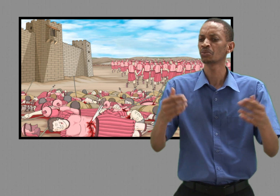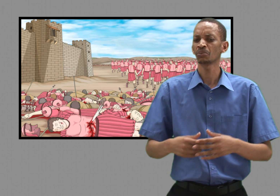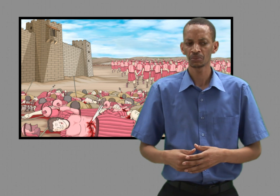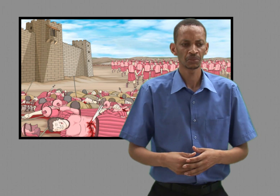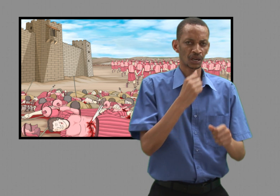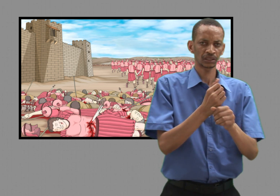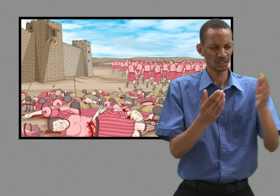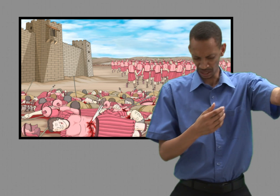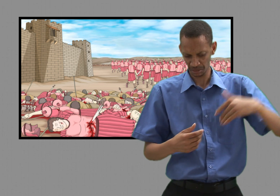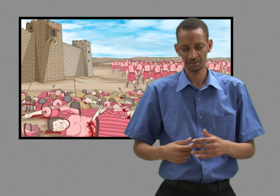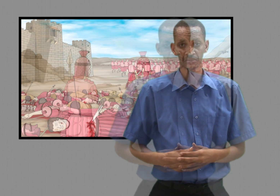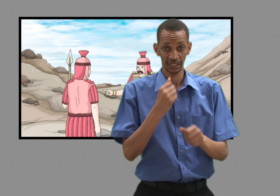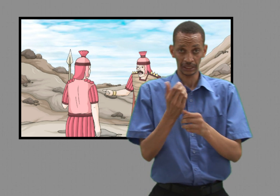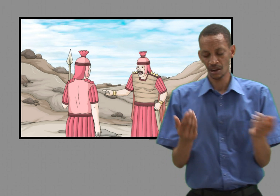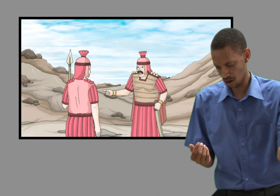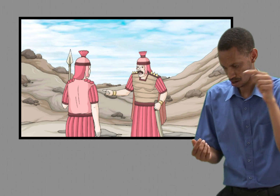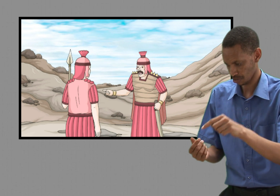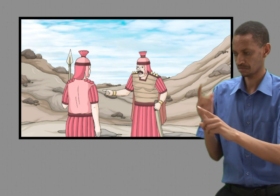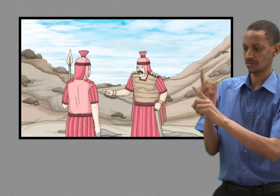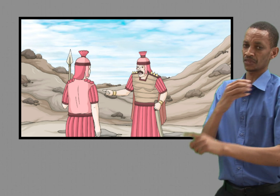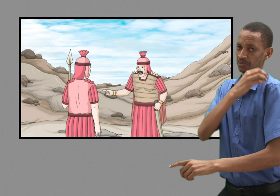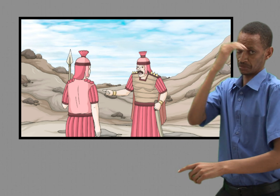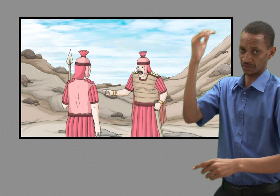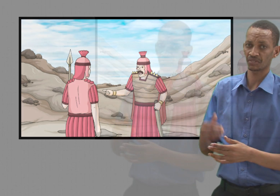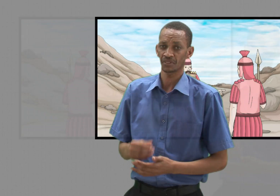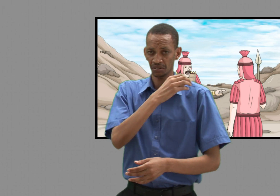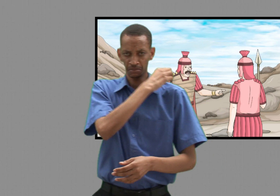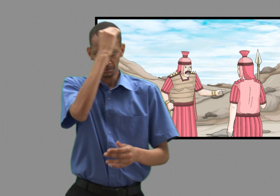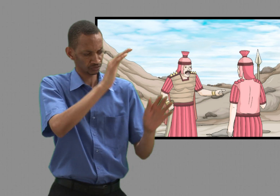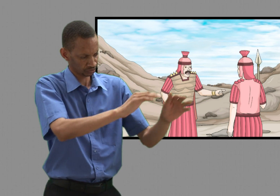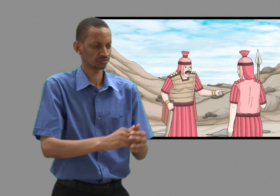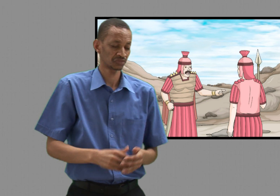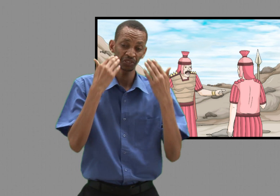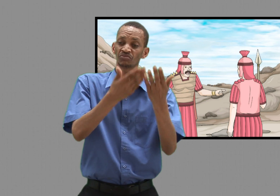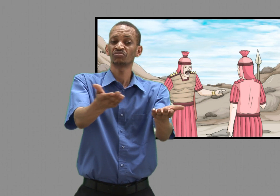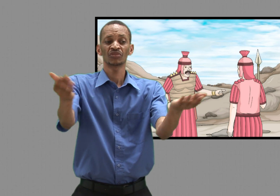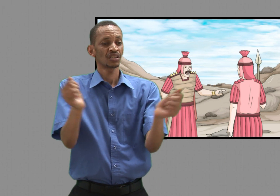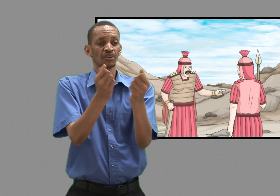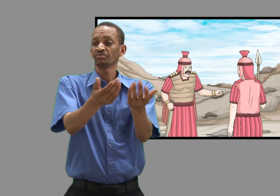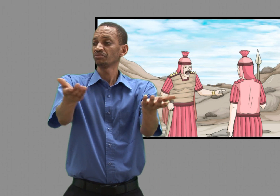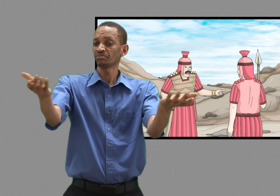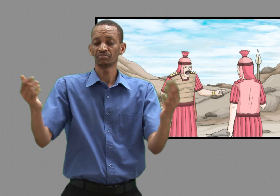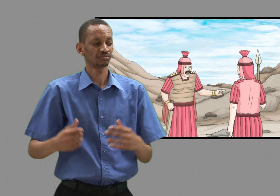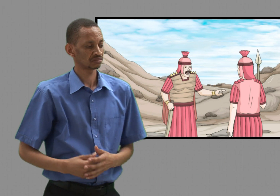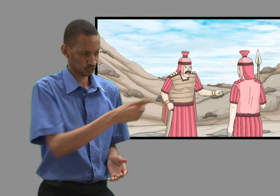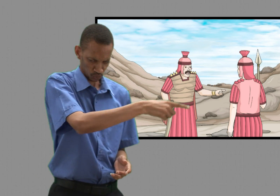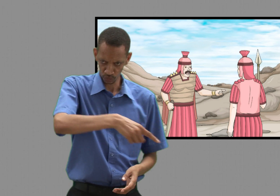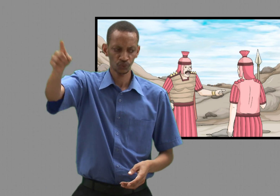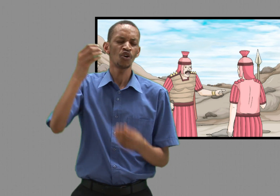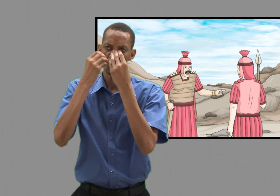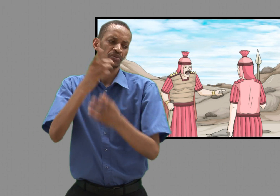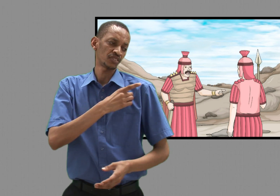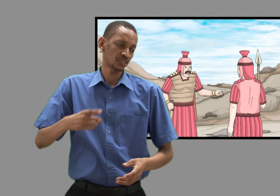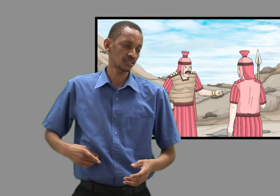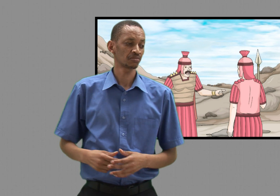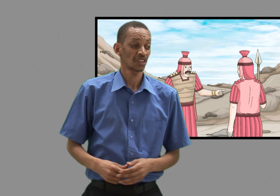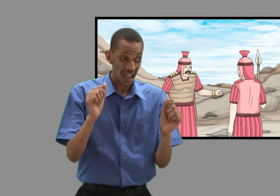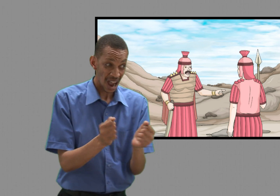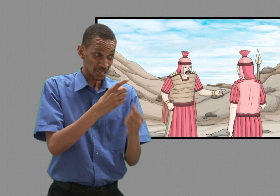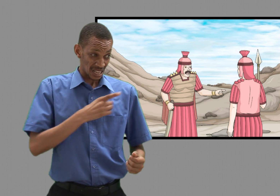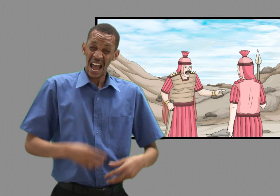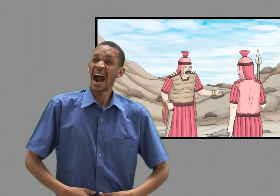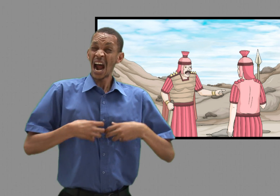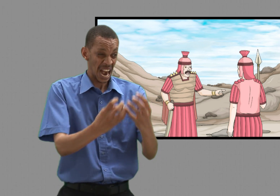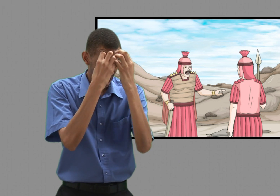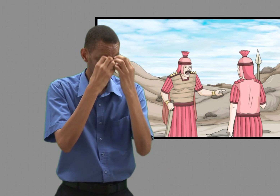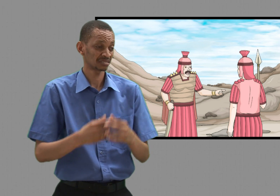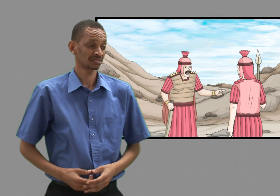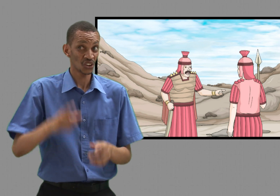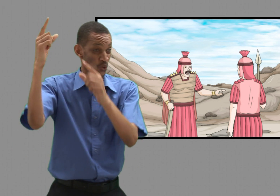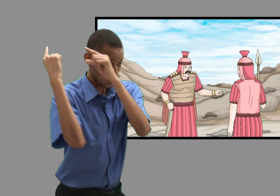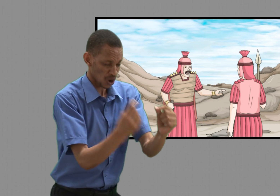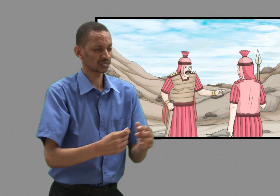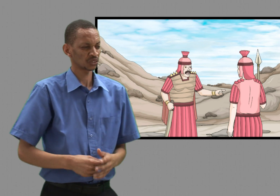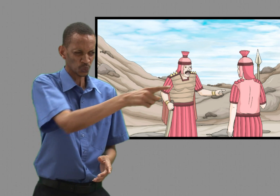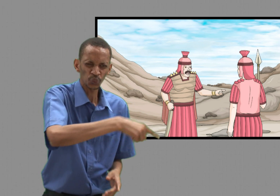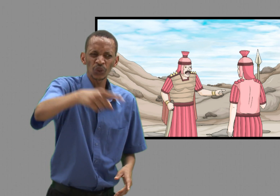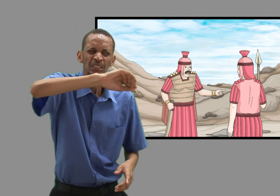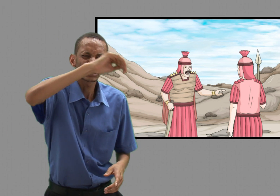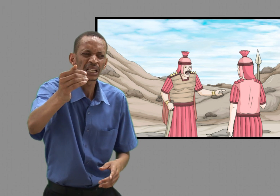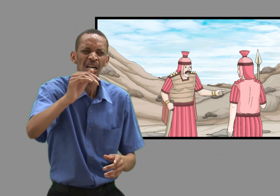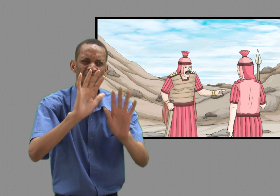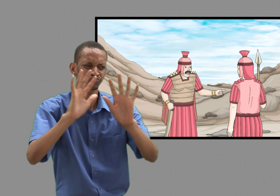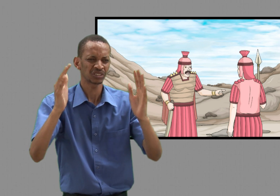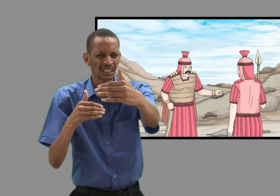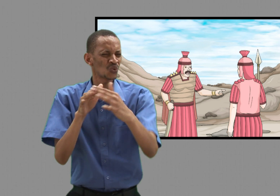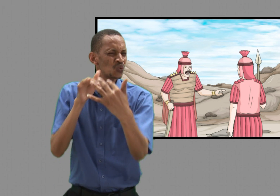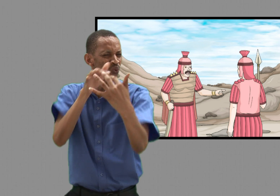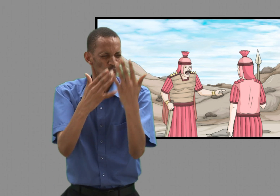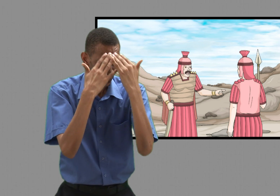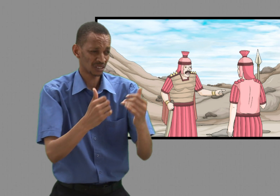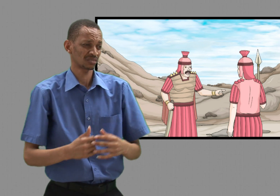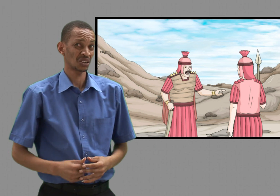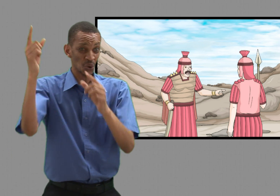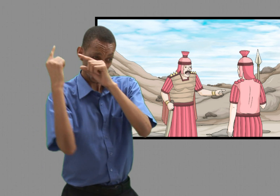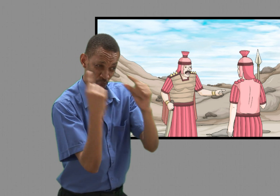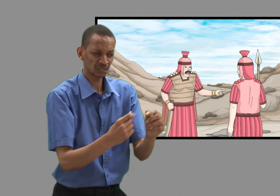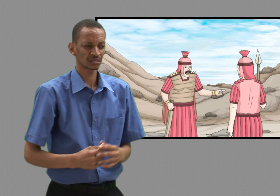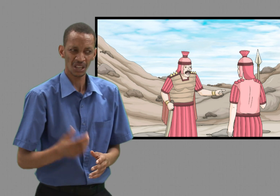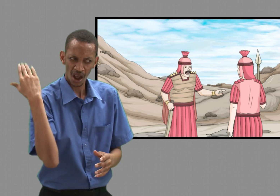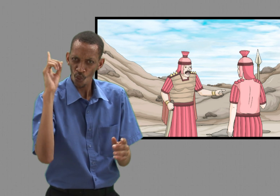Joab sent to David a full account of the battle and instructed the messenger, “When you have finished giving the king all the details of the battle, if the king’s anger flares, he may ask you, ‘Why did you get so close to the city to fight?